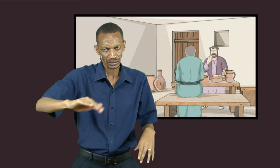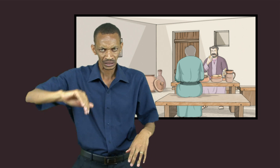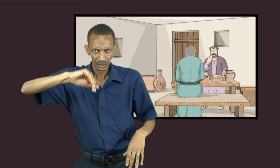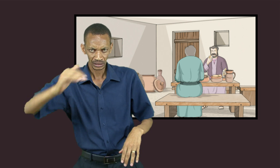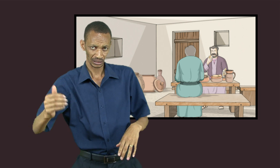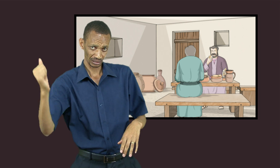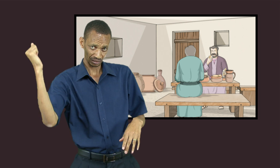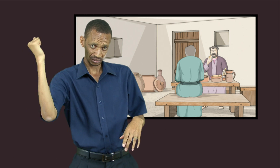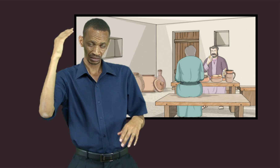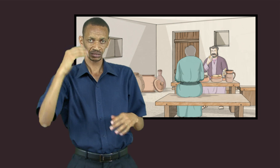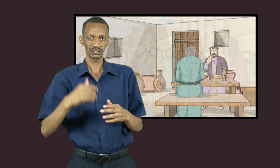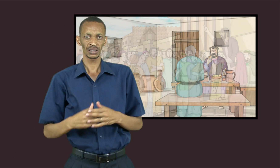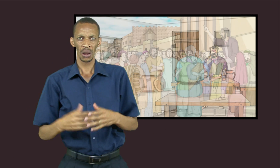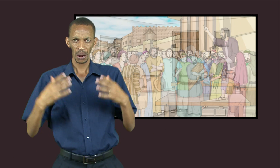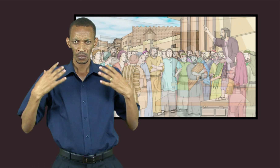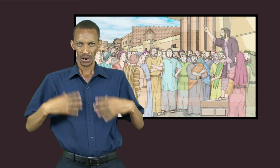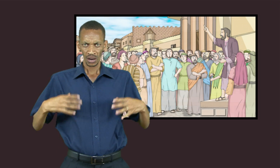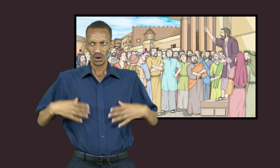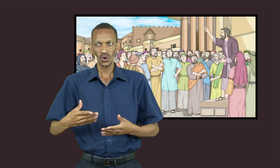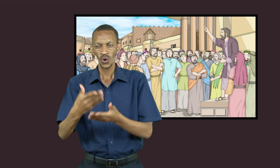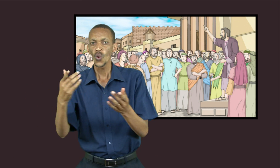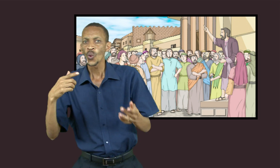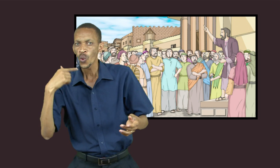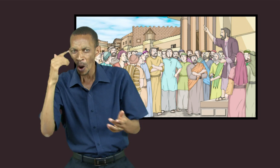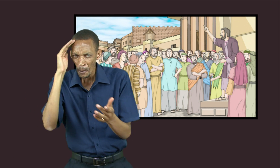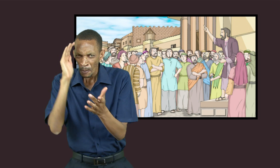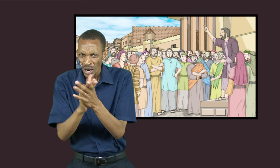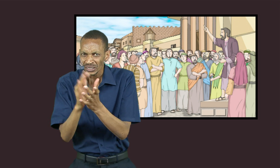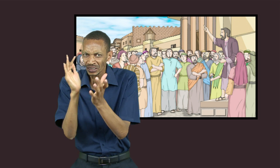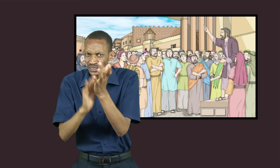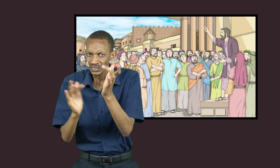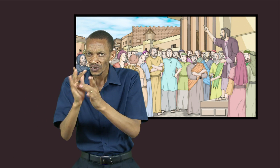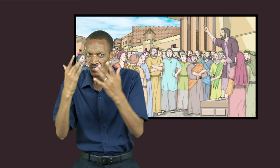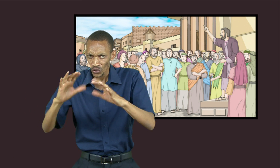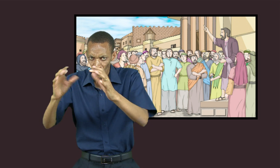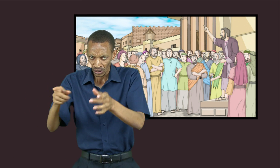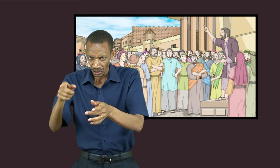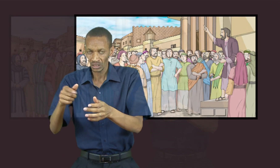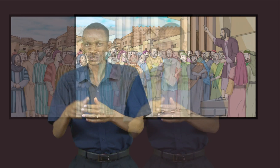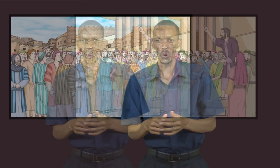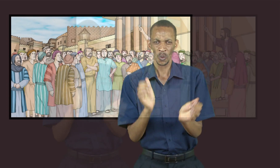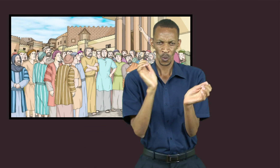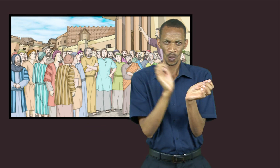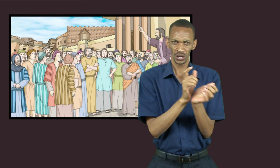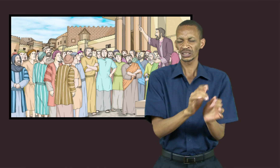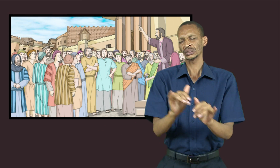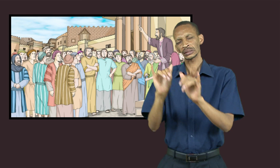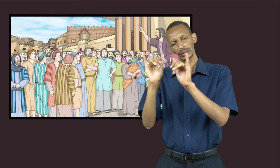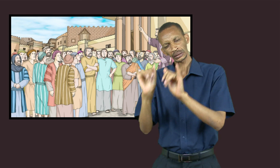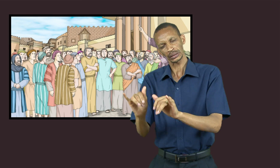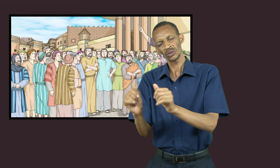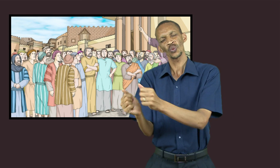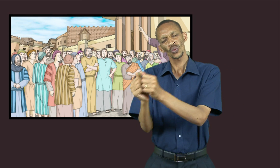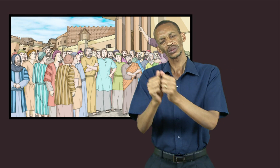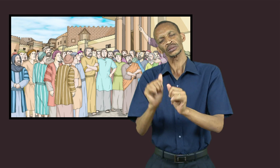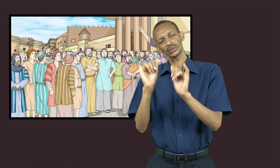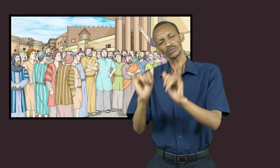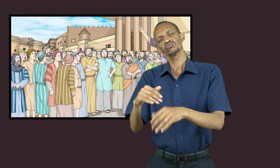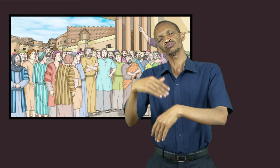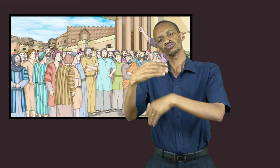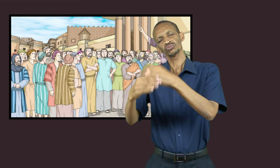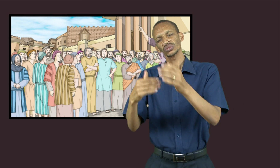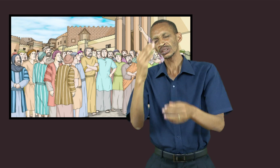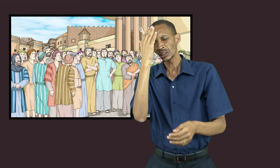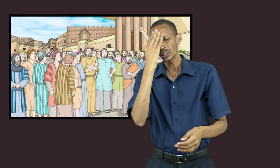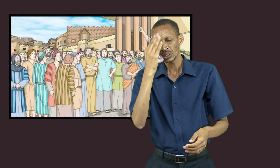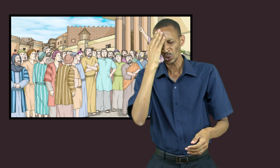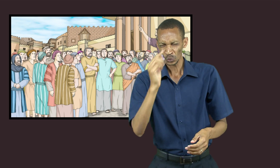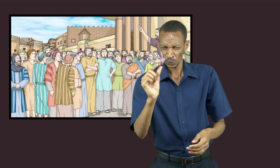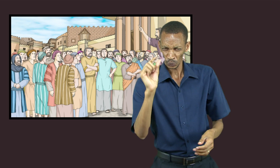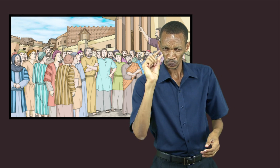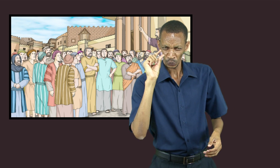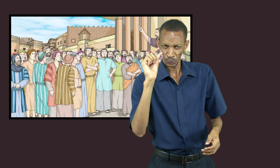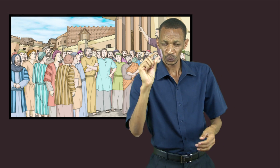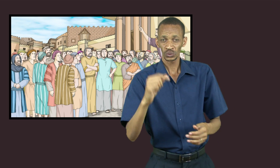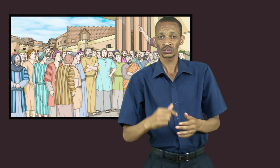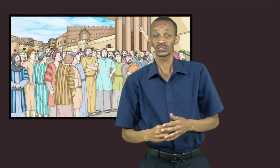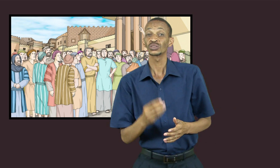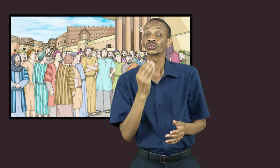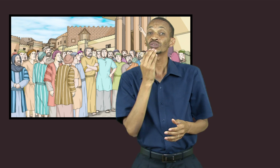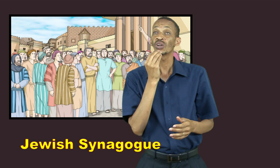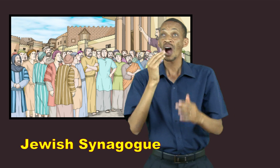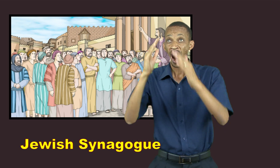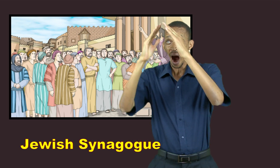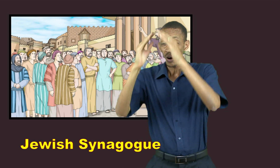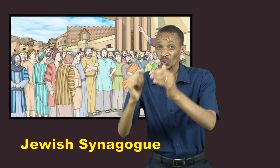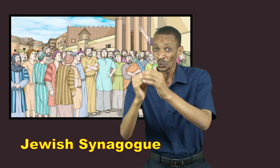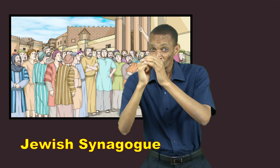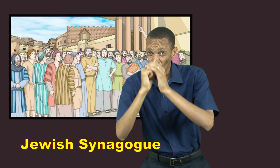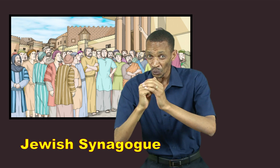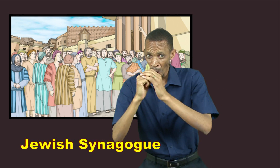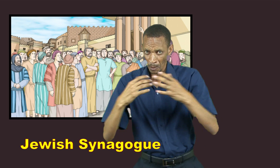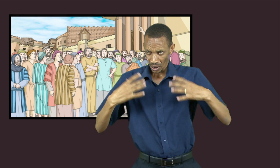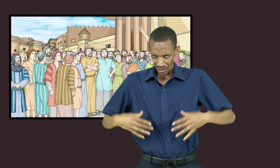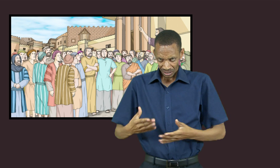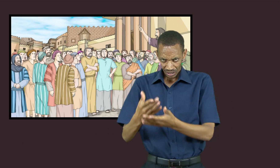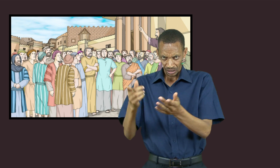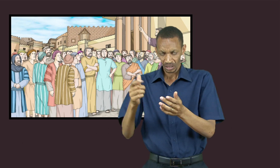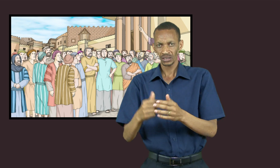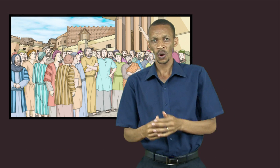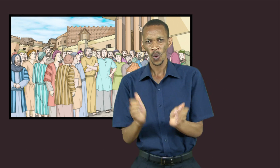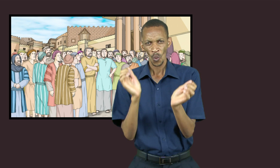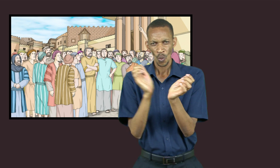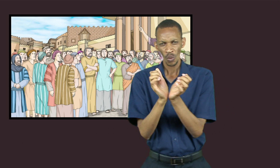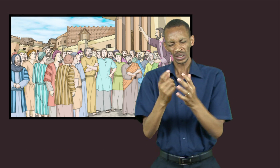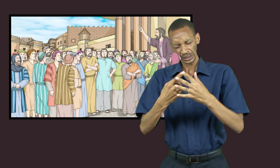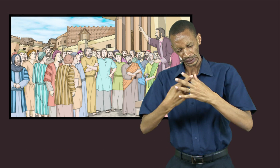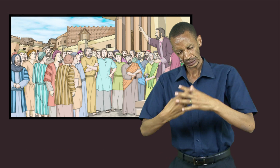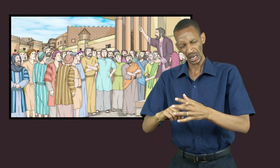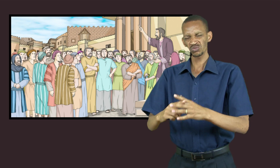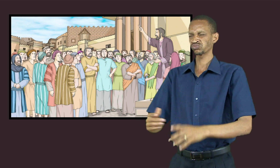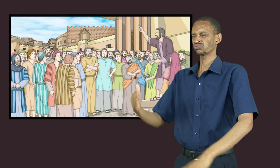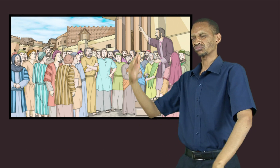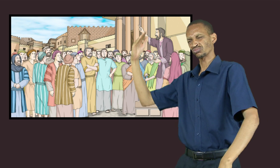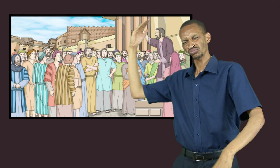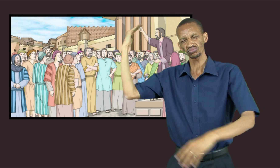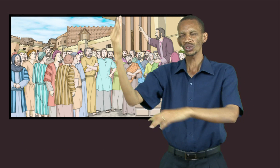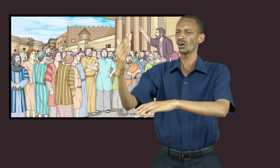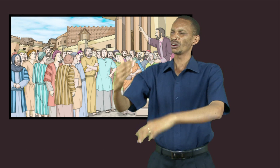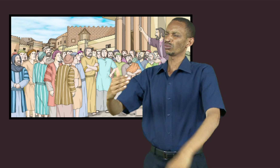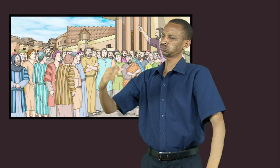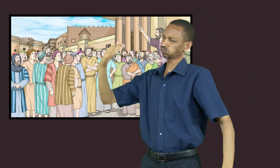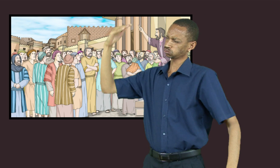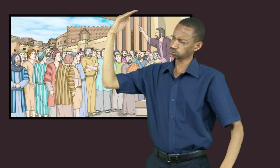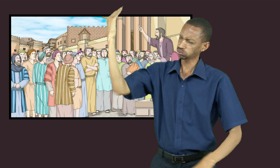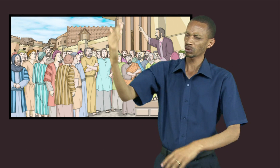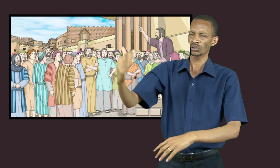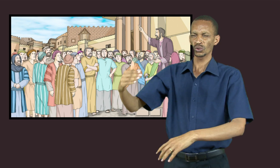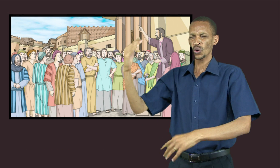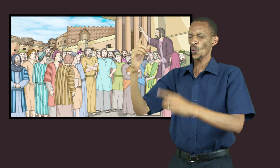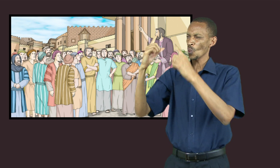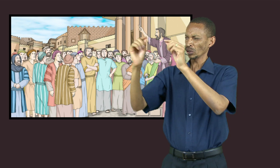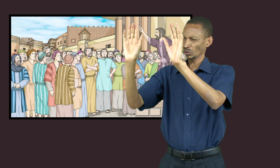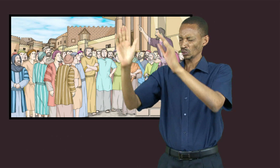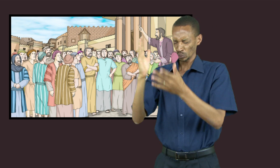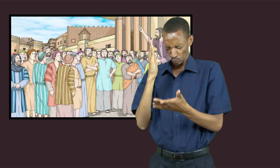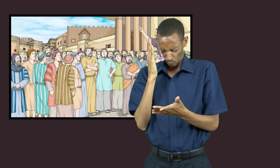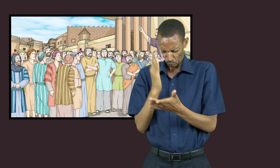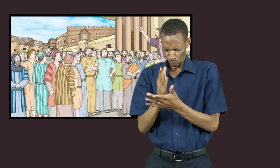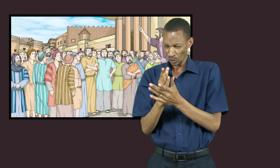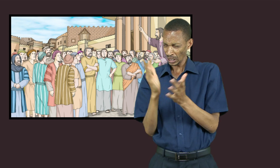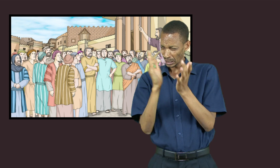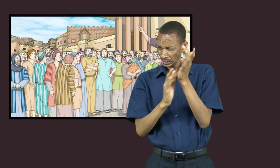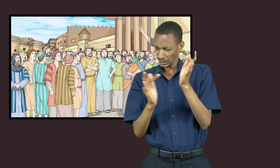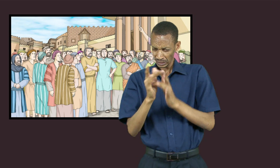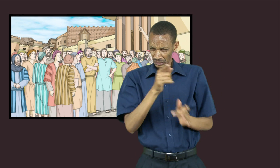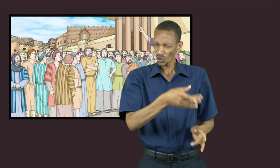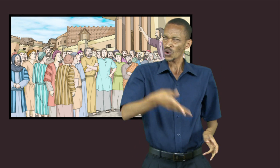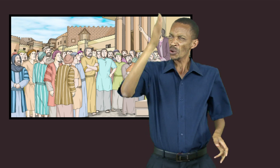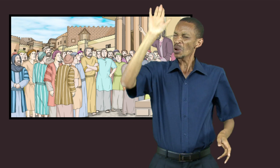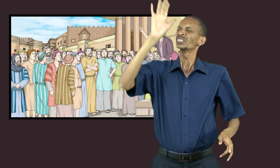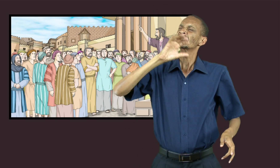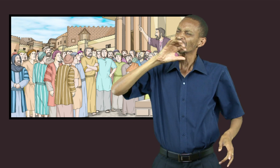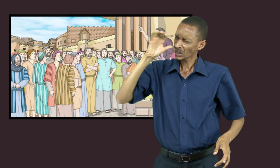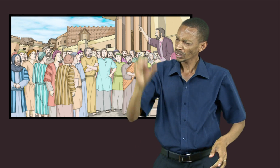Saul promptly began to proclaim Jesus in the synagogues, declaring, “He is the Son of God.”